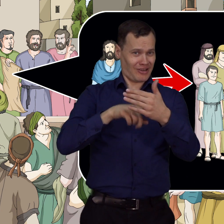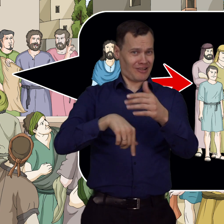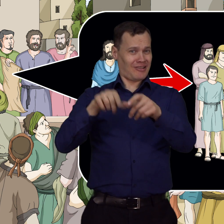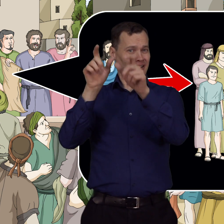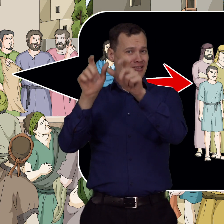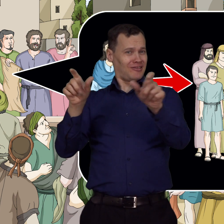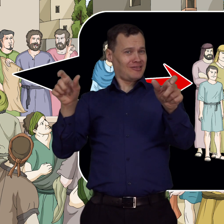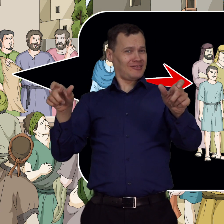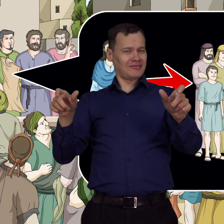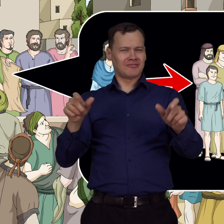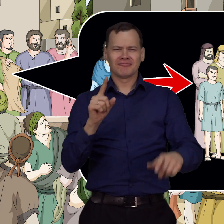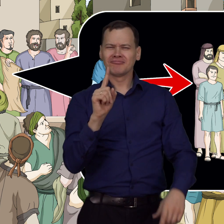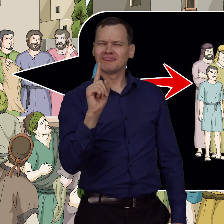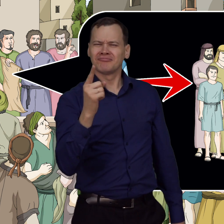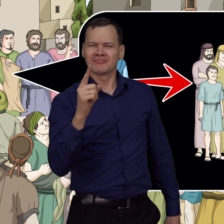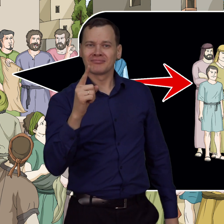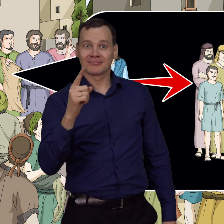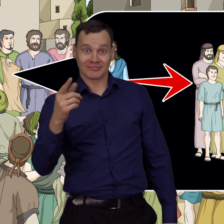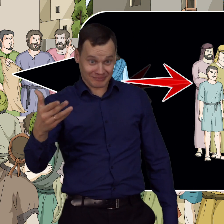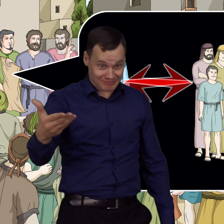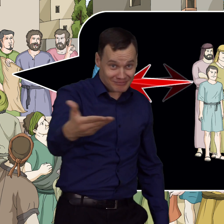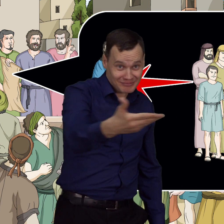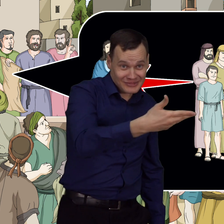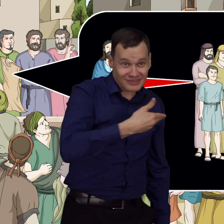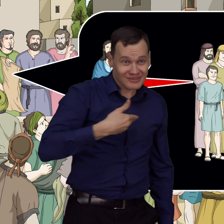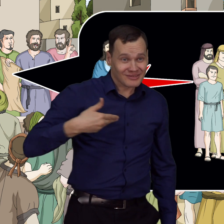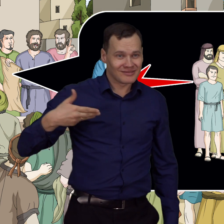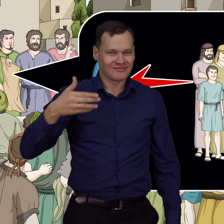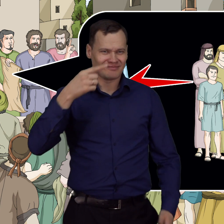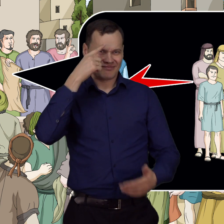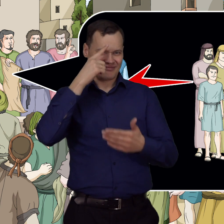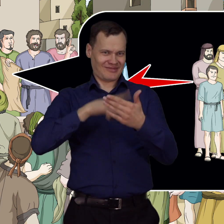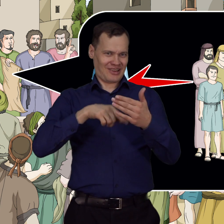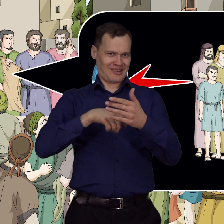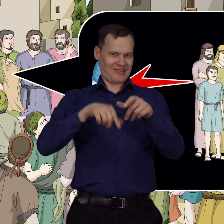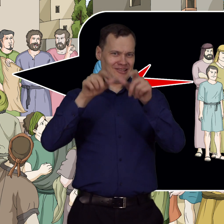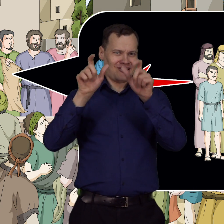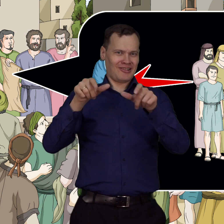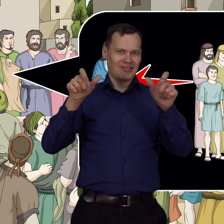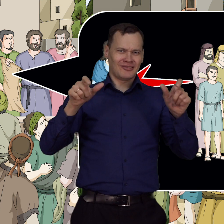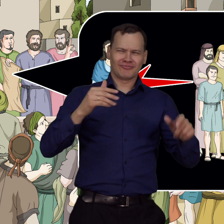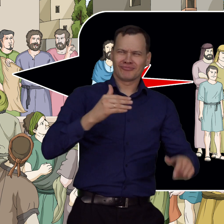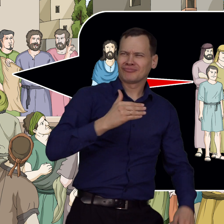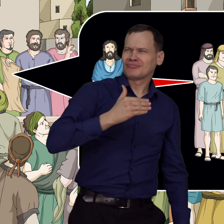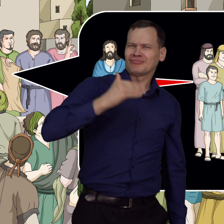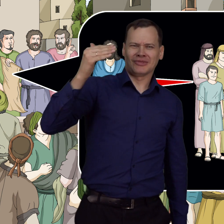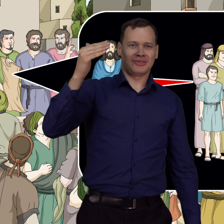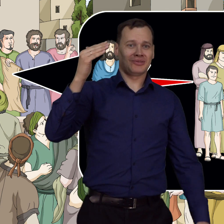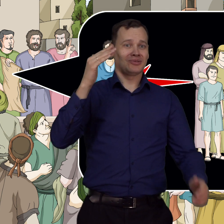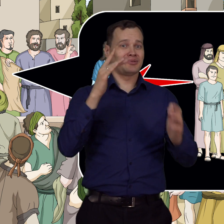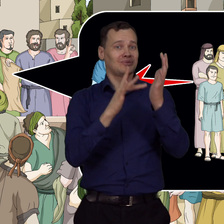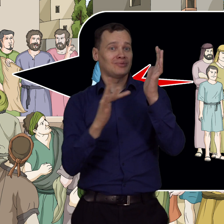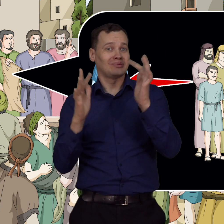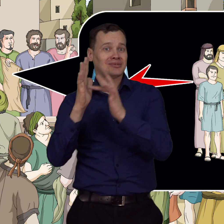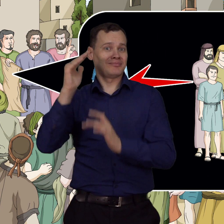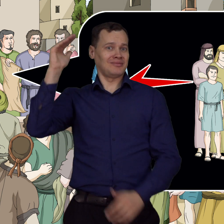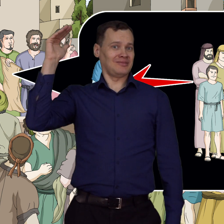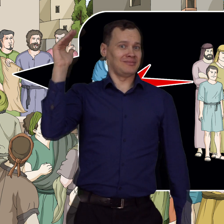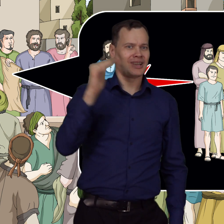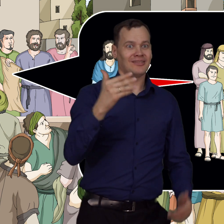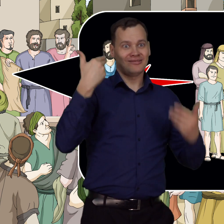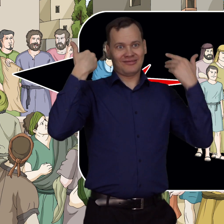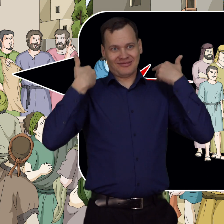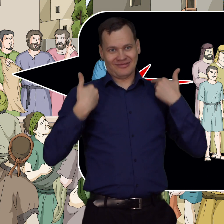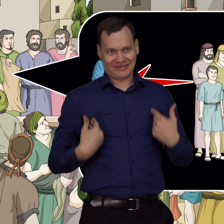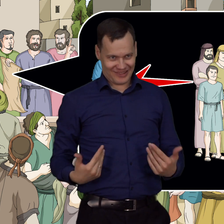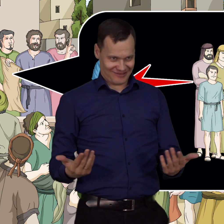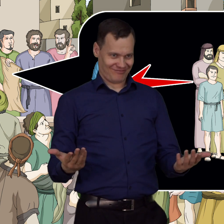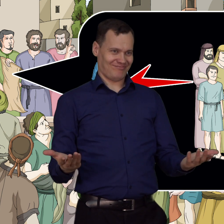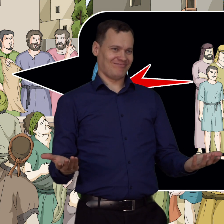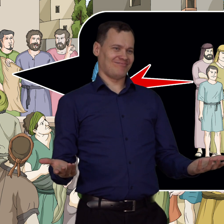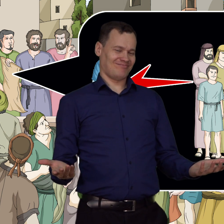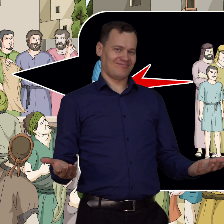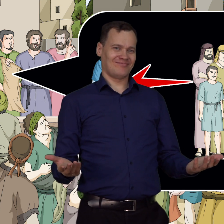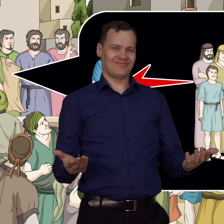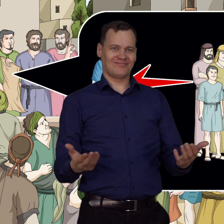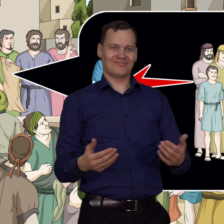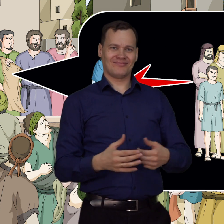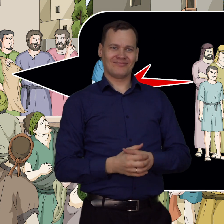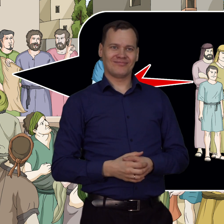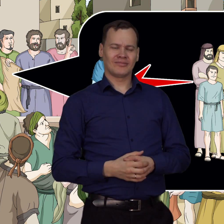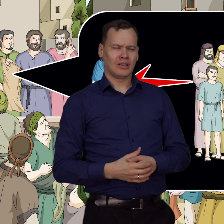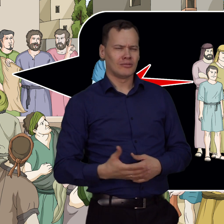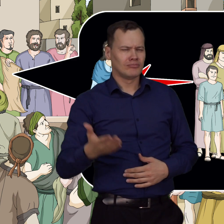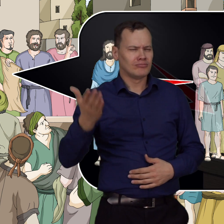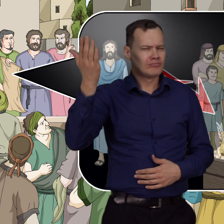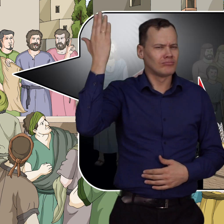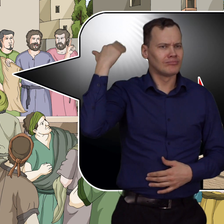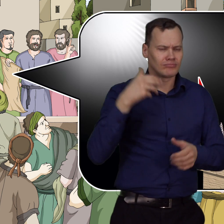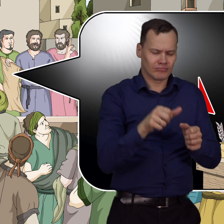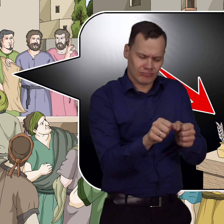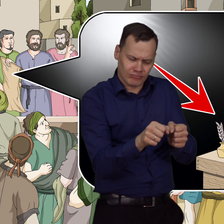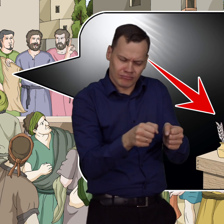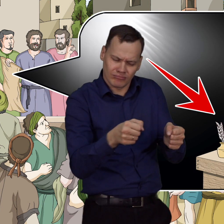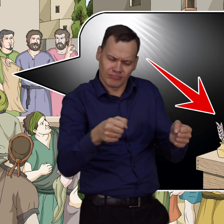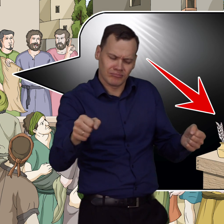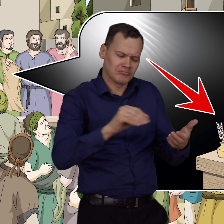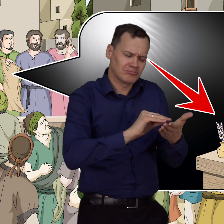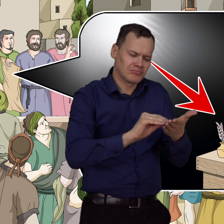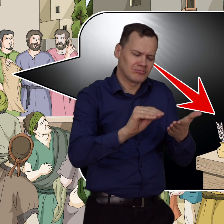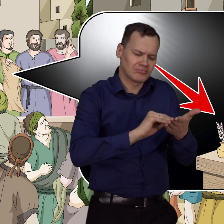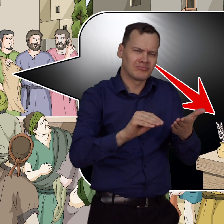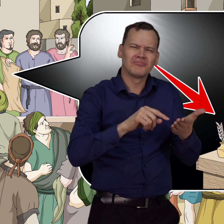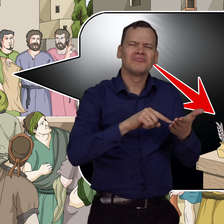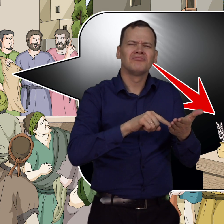For we are members of His body.